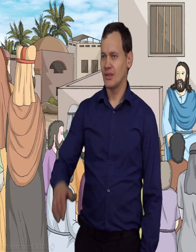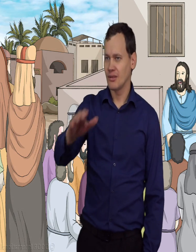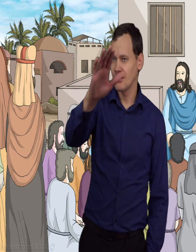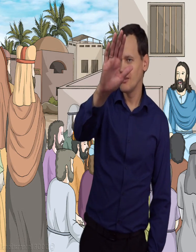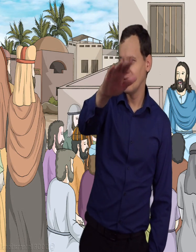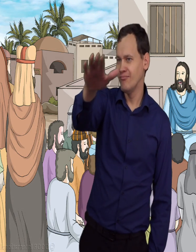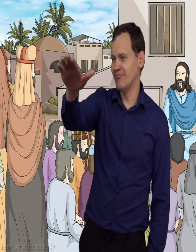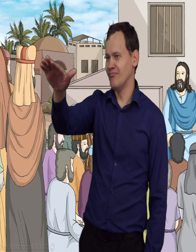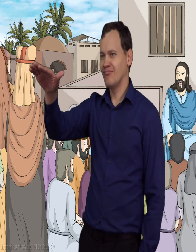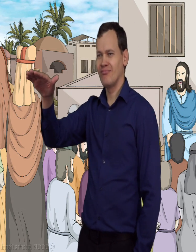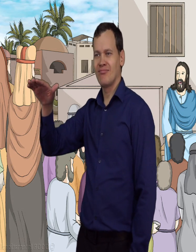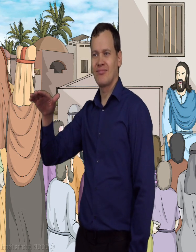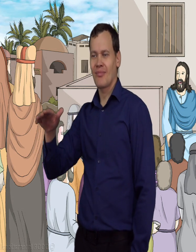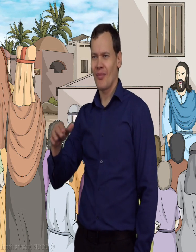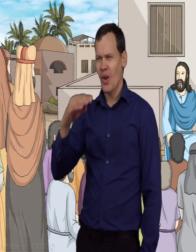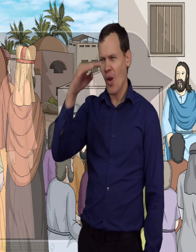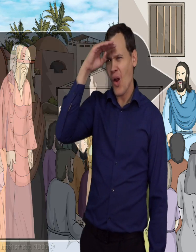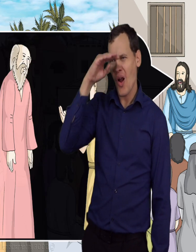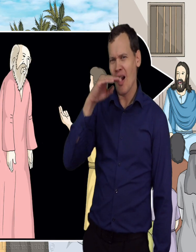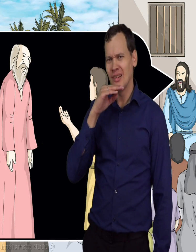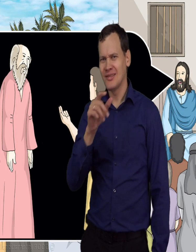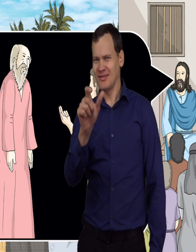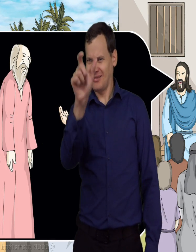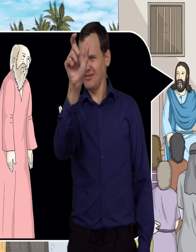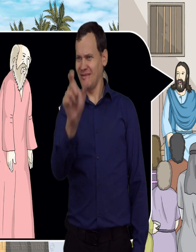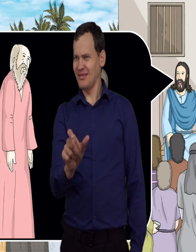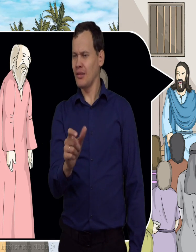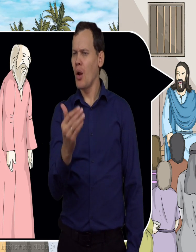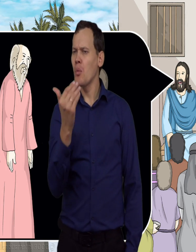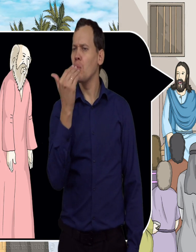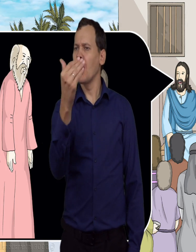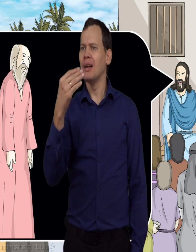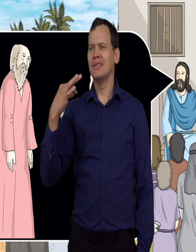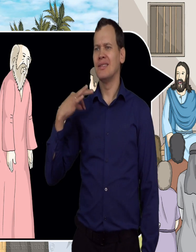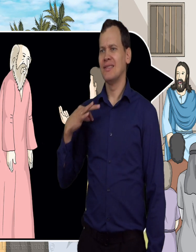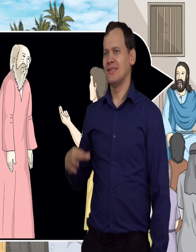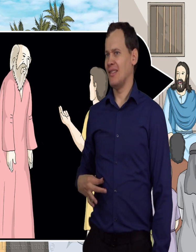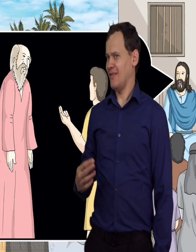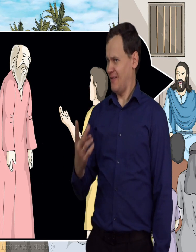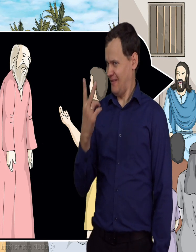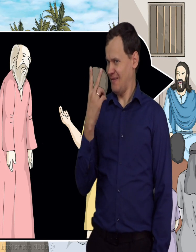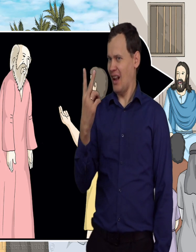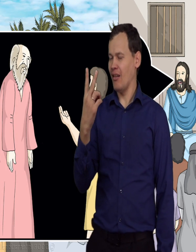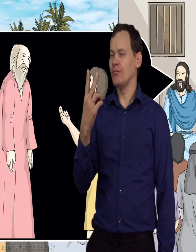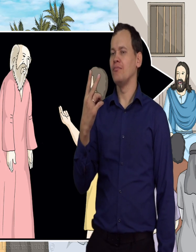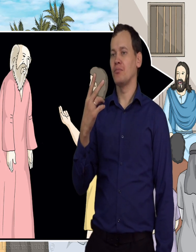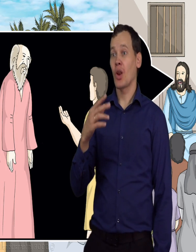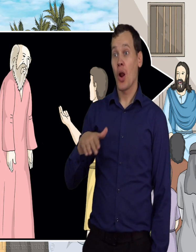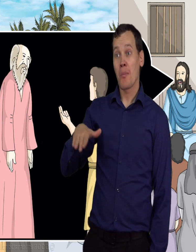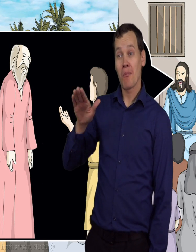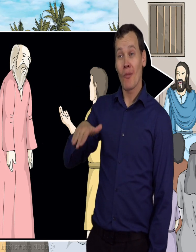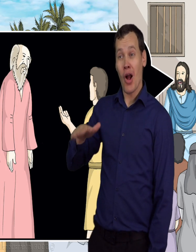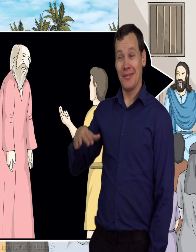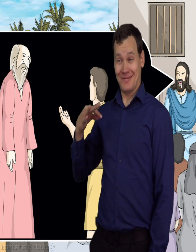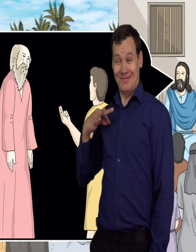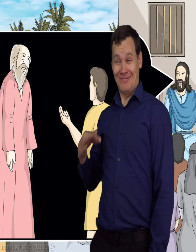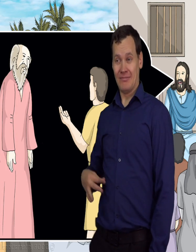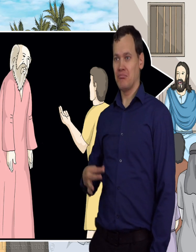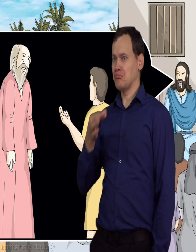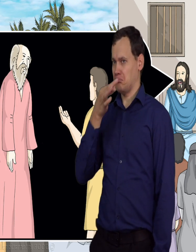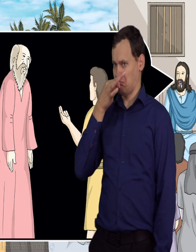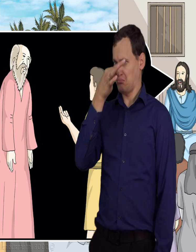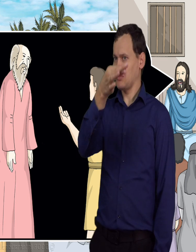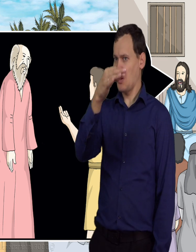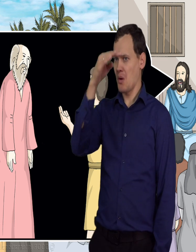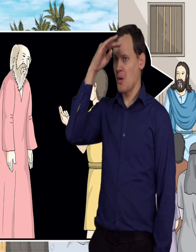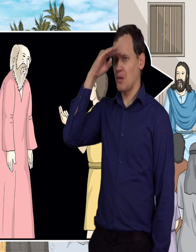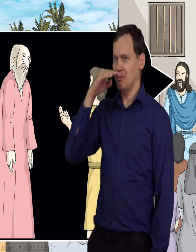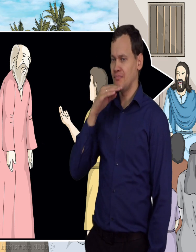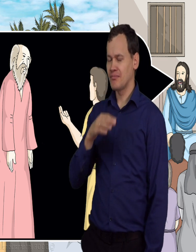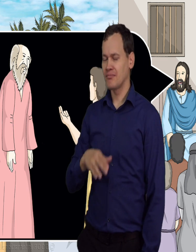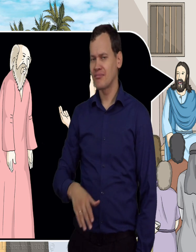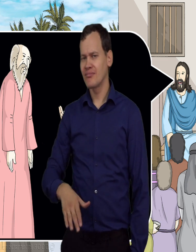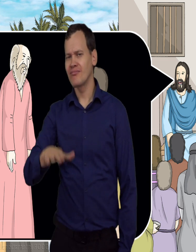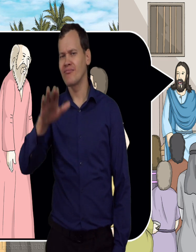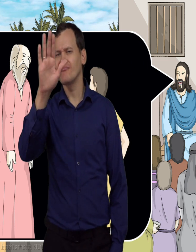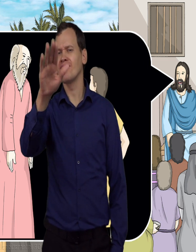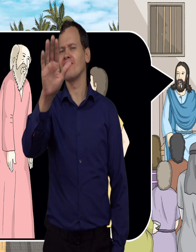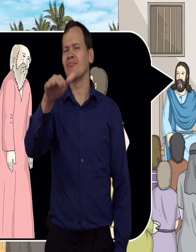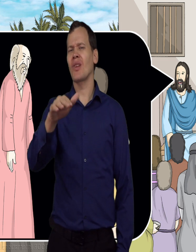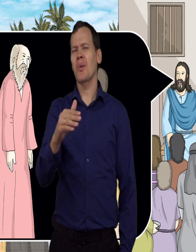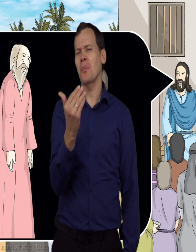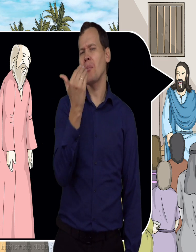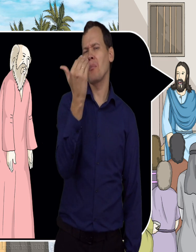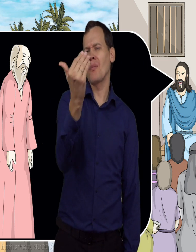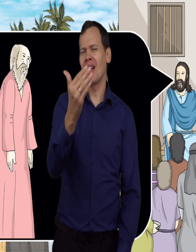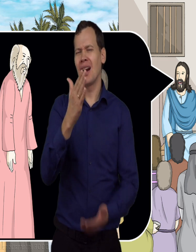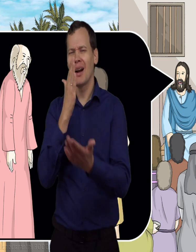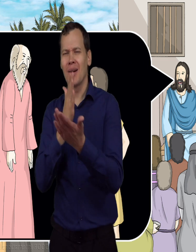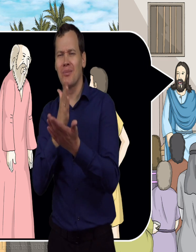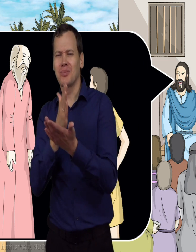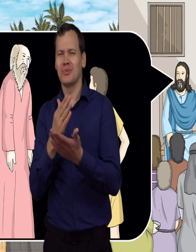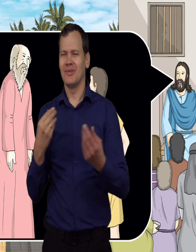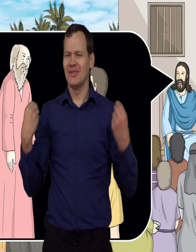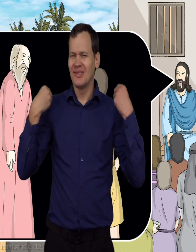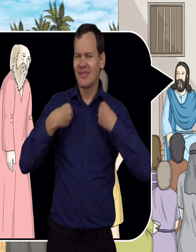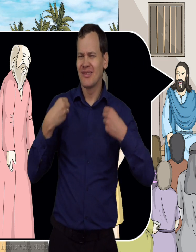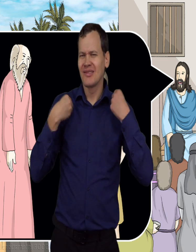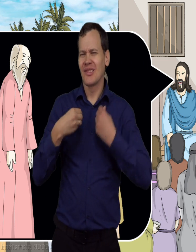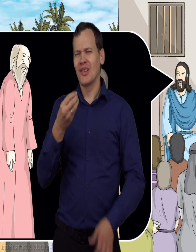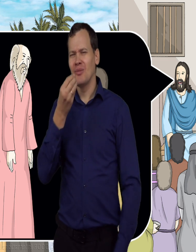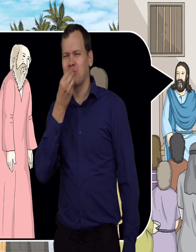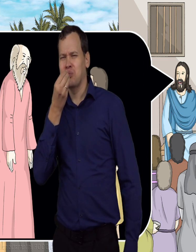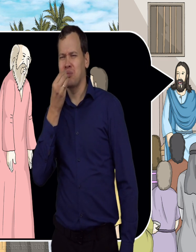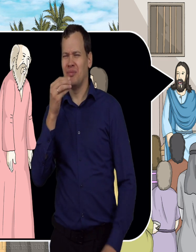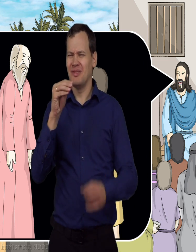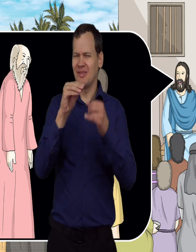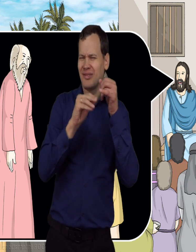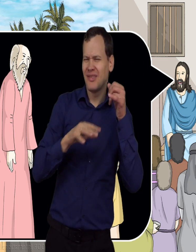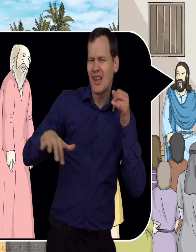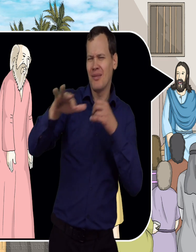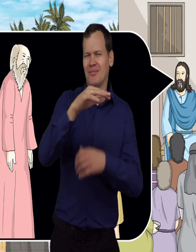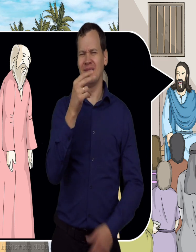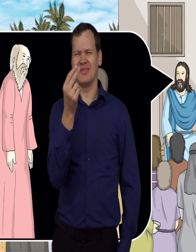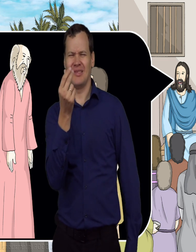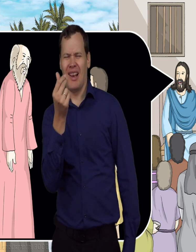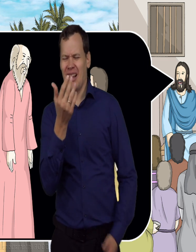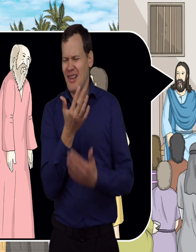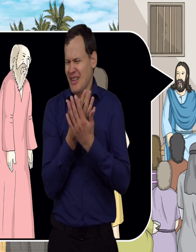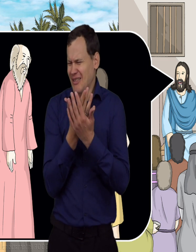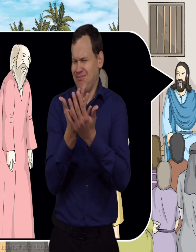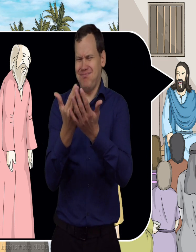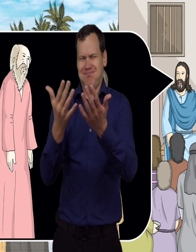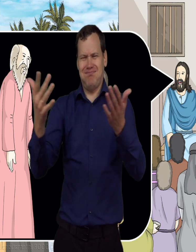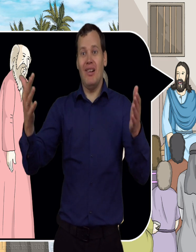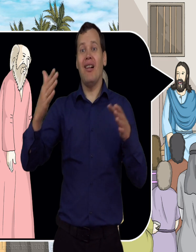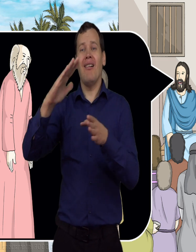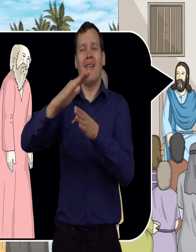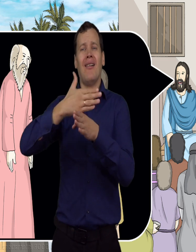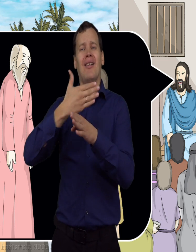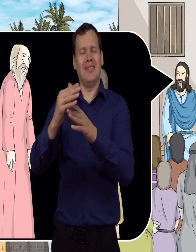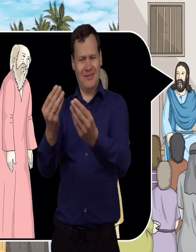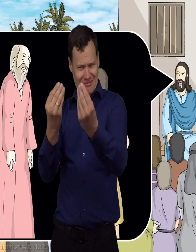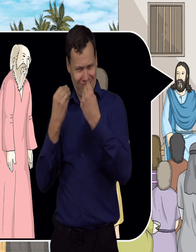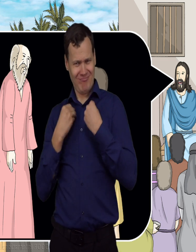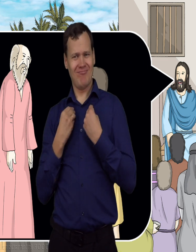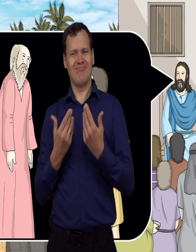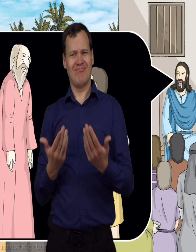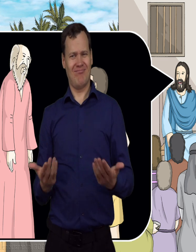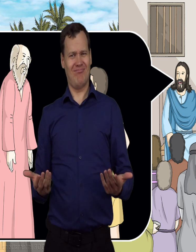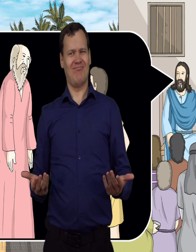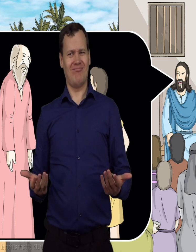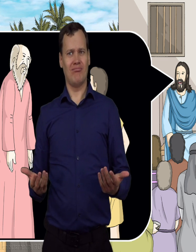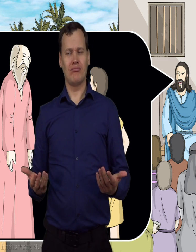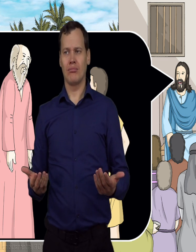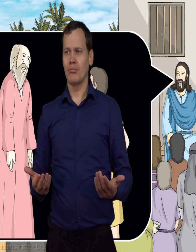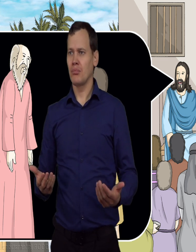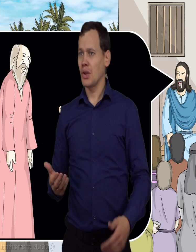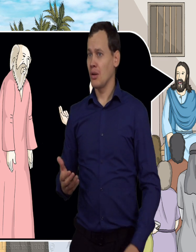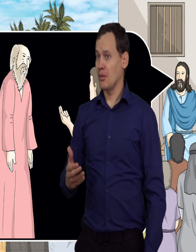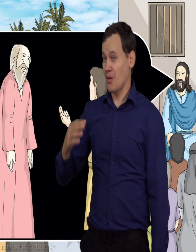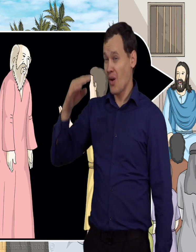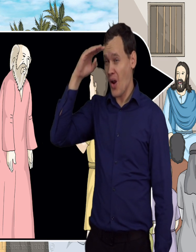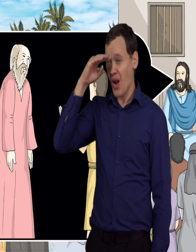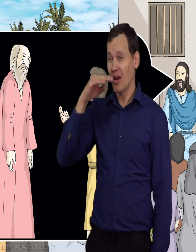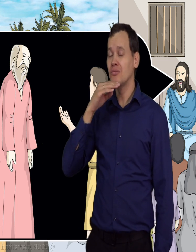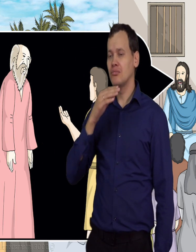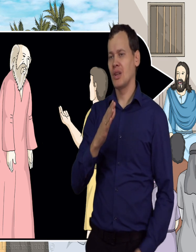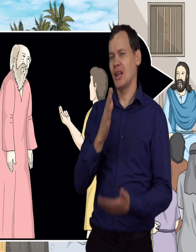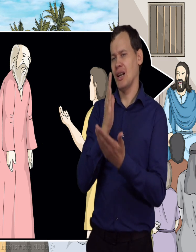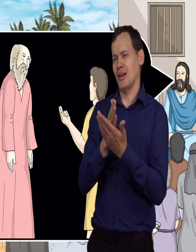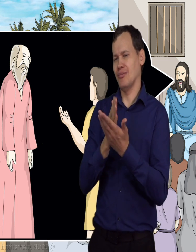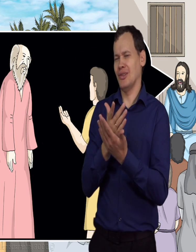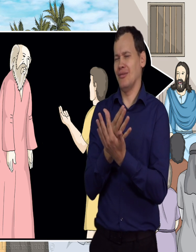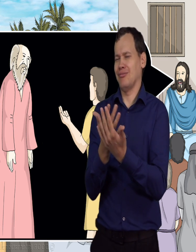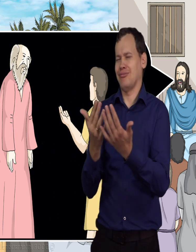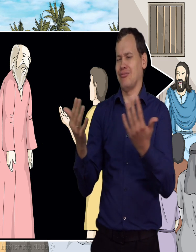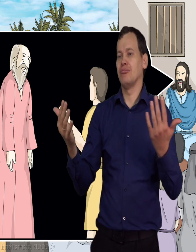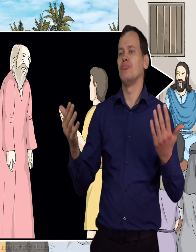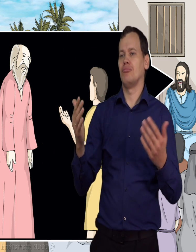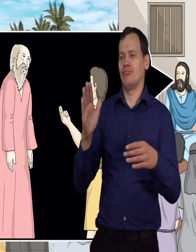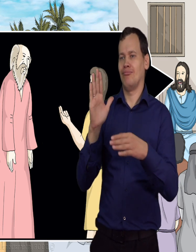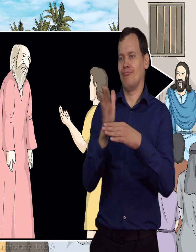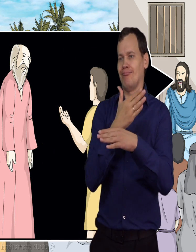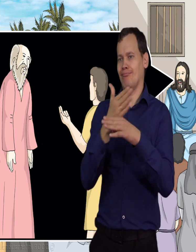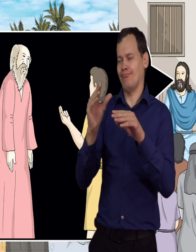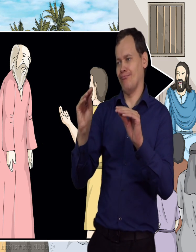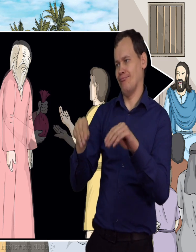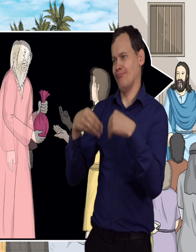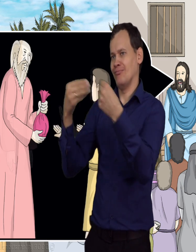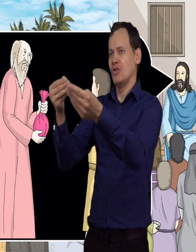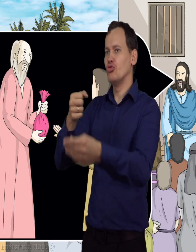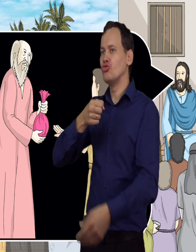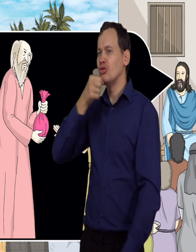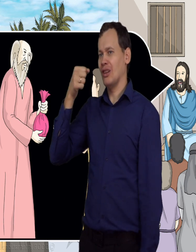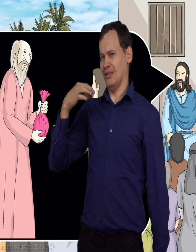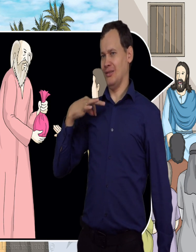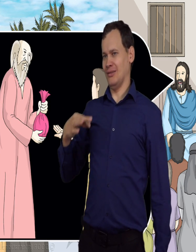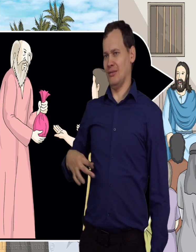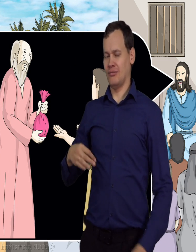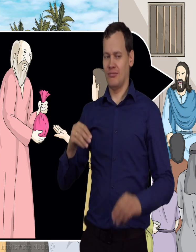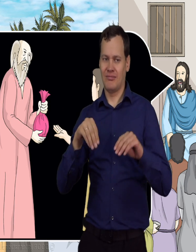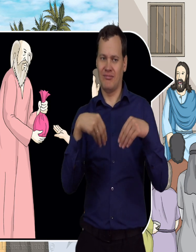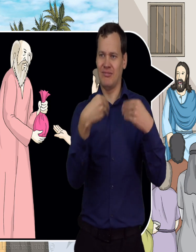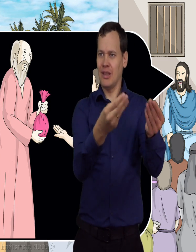Then Jesus said, “There was a man who had two sons. The younger son said to him, ‘Father, give me my share of the estate.’